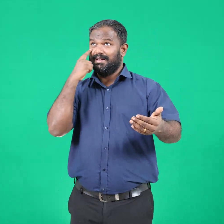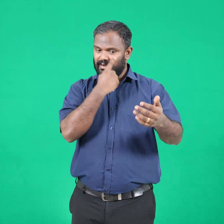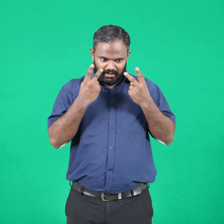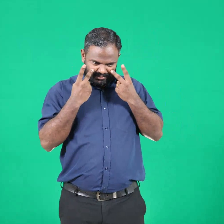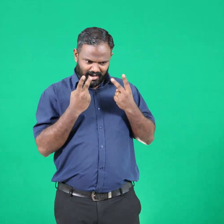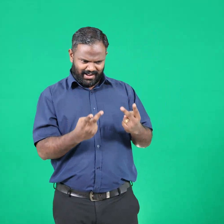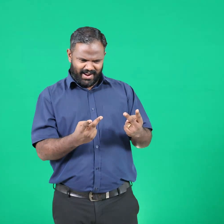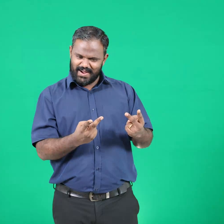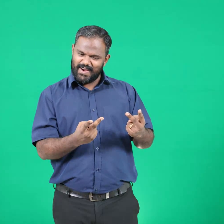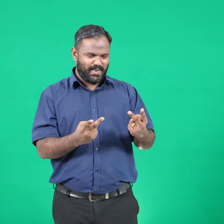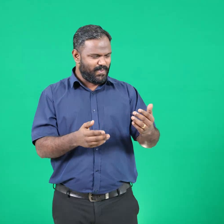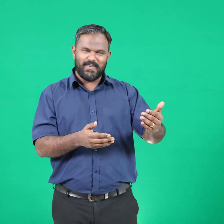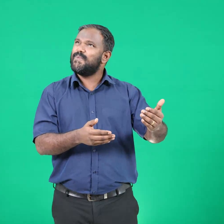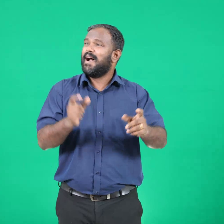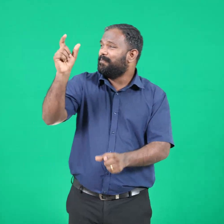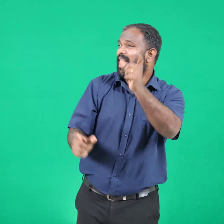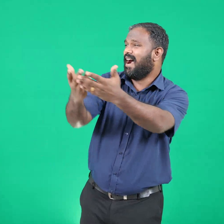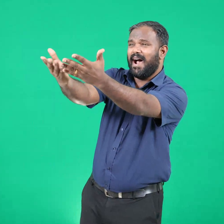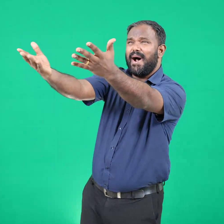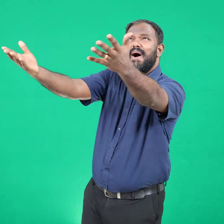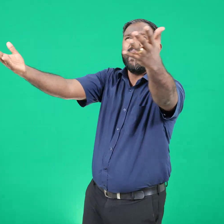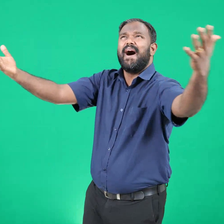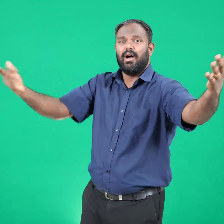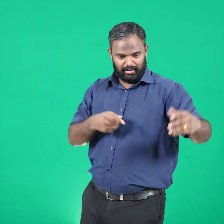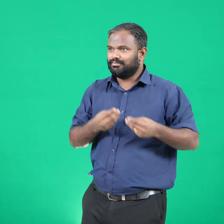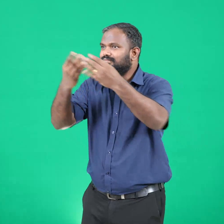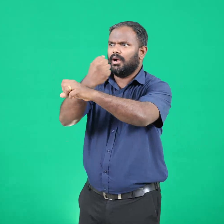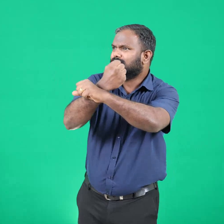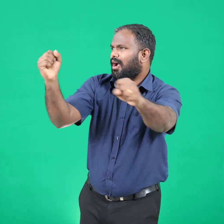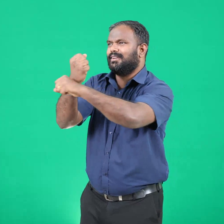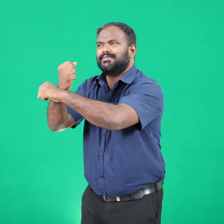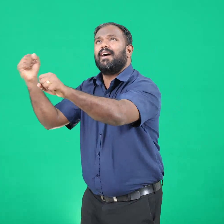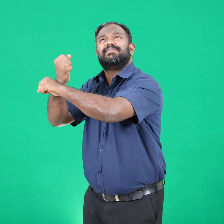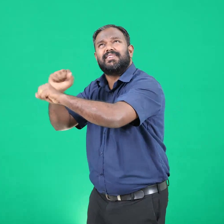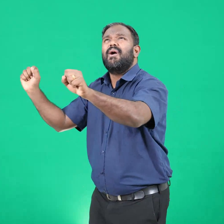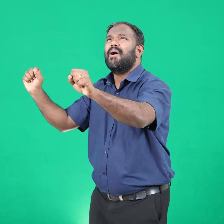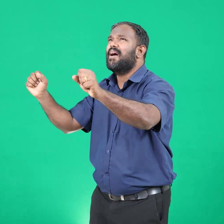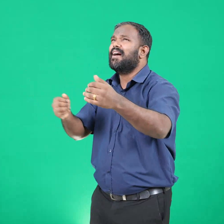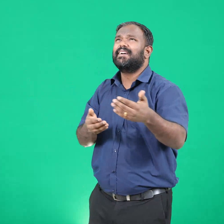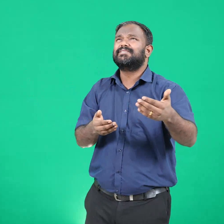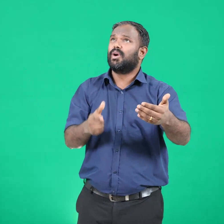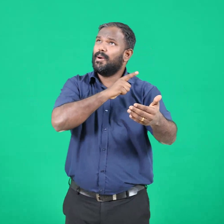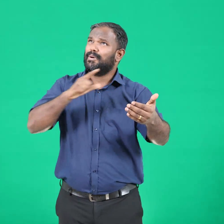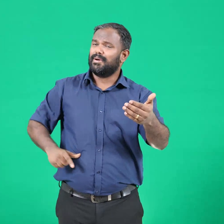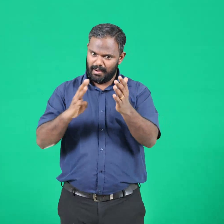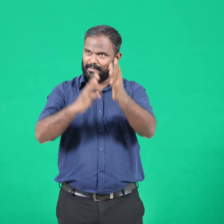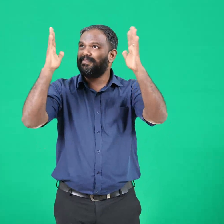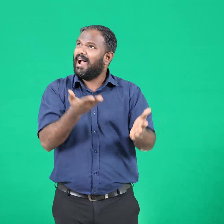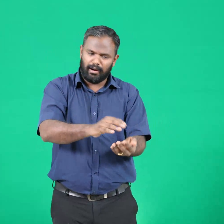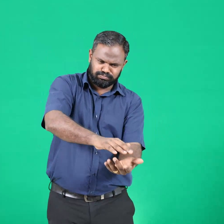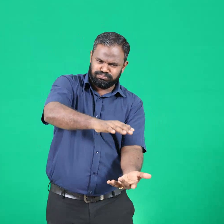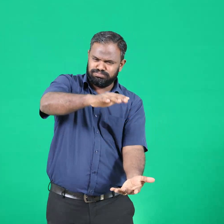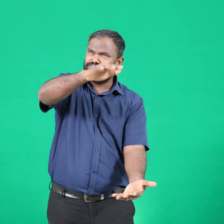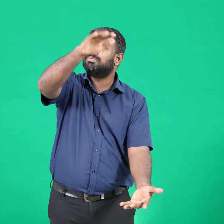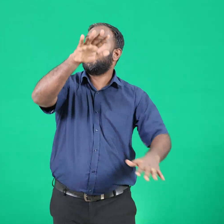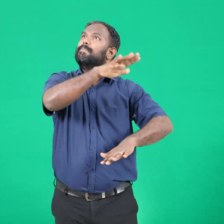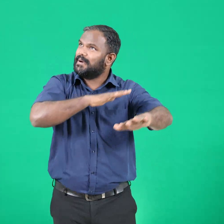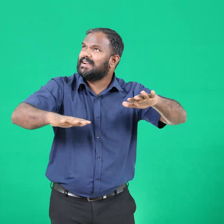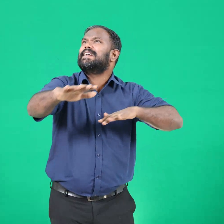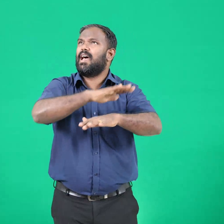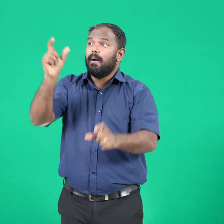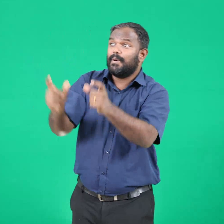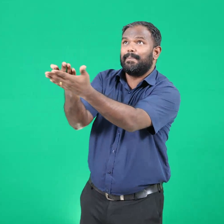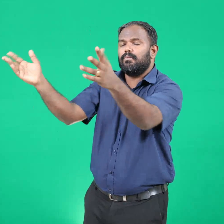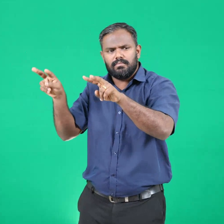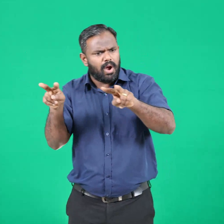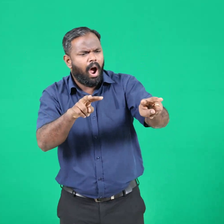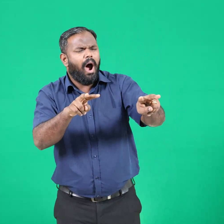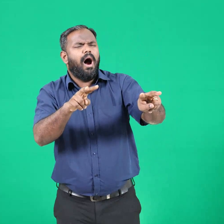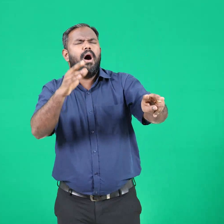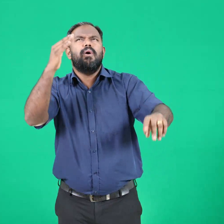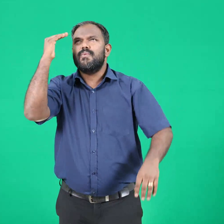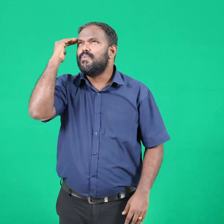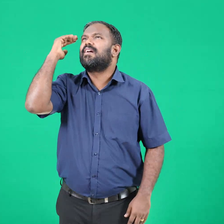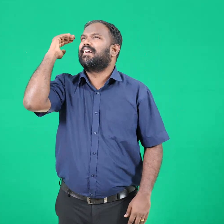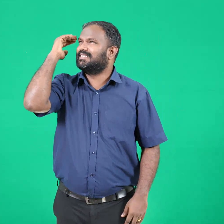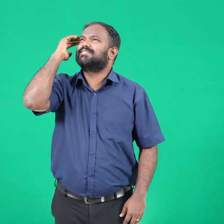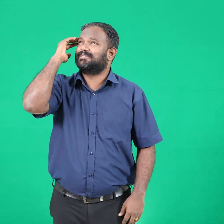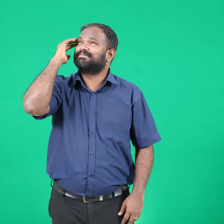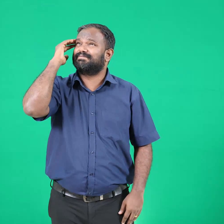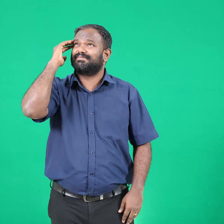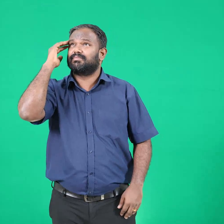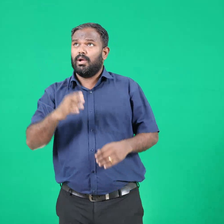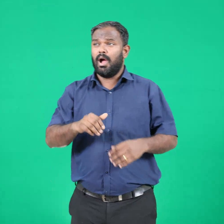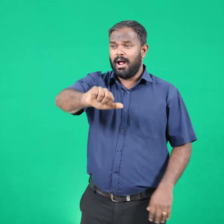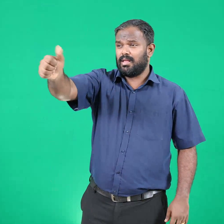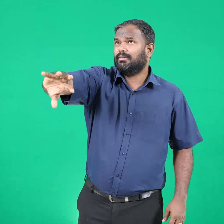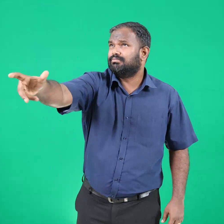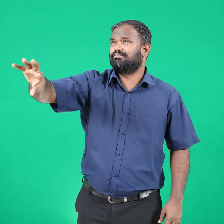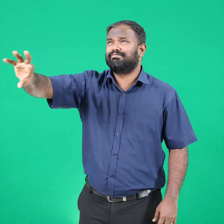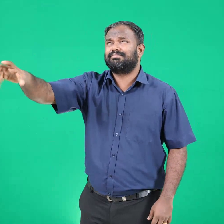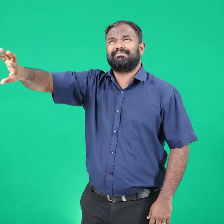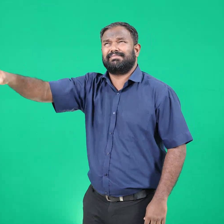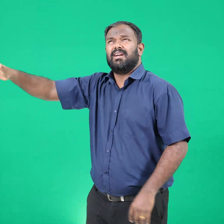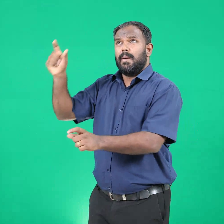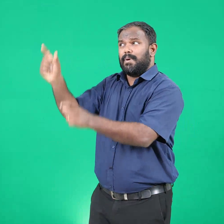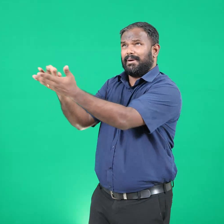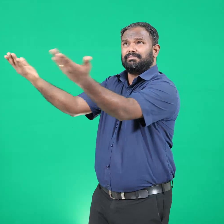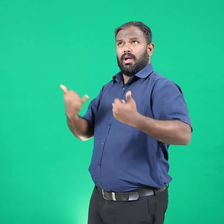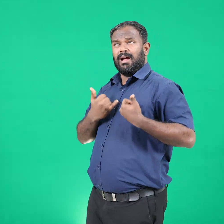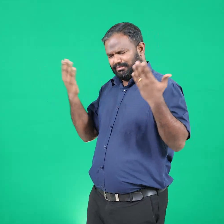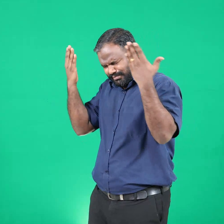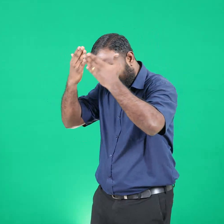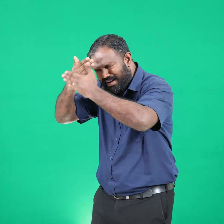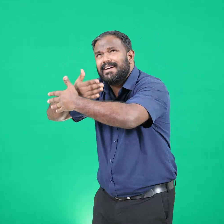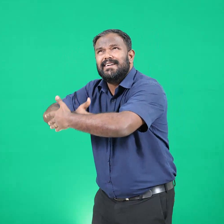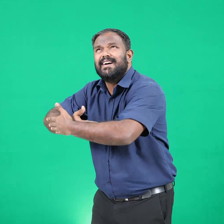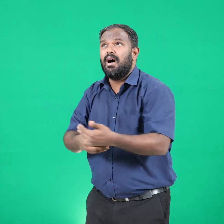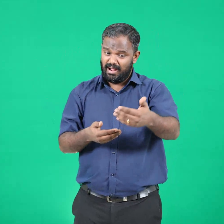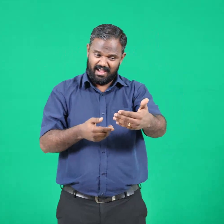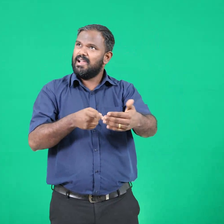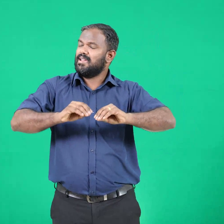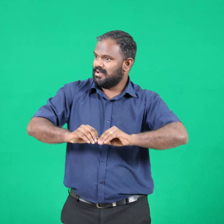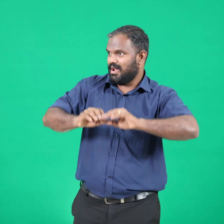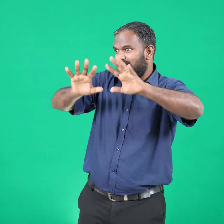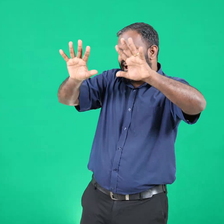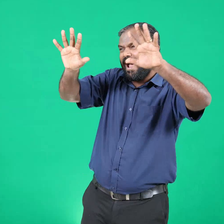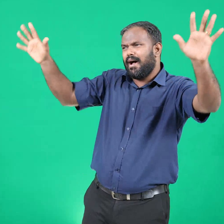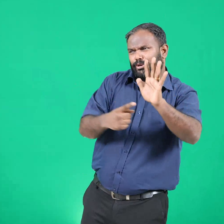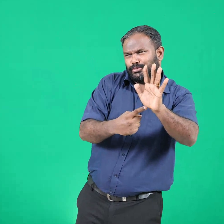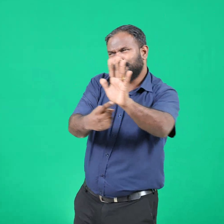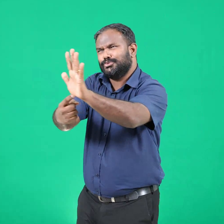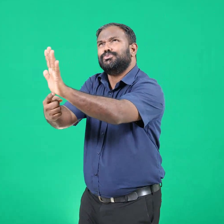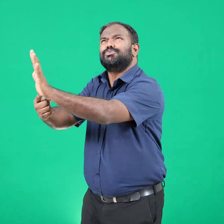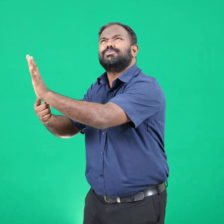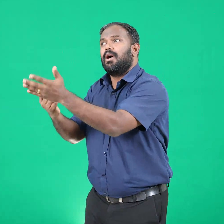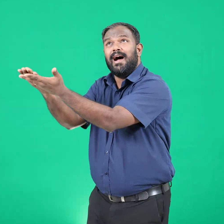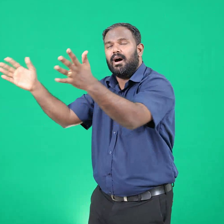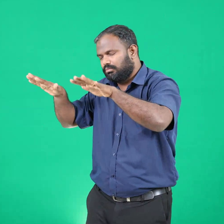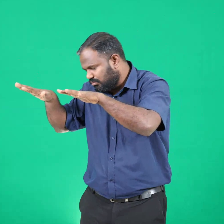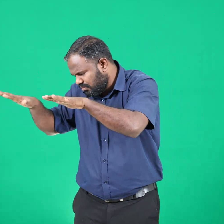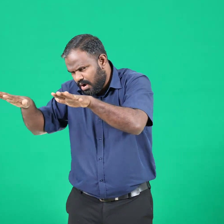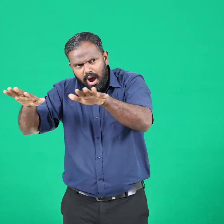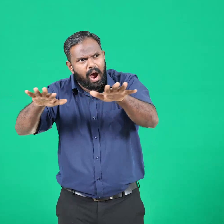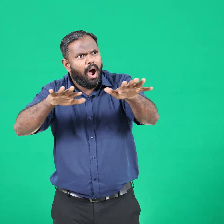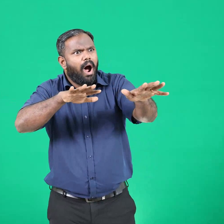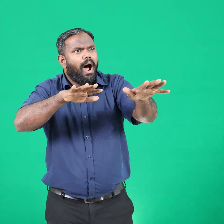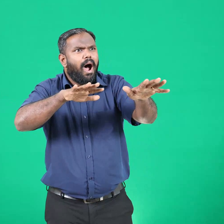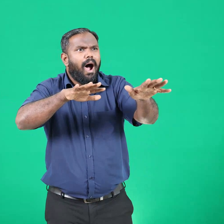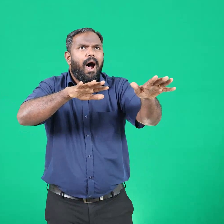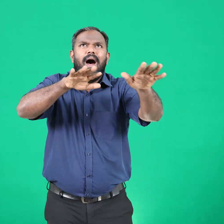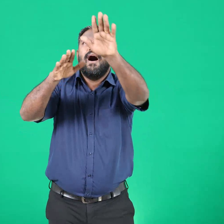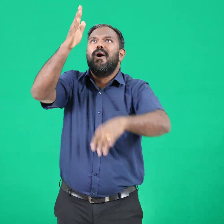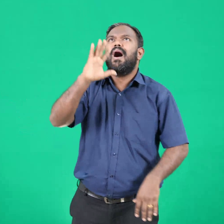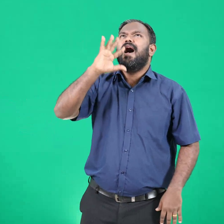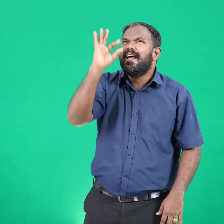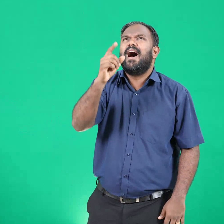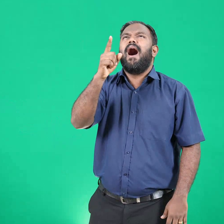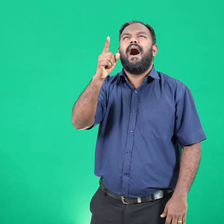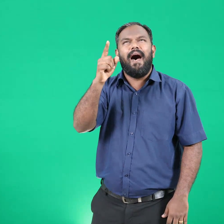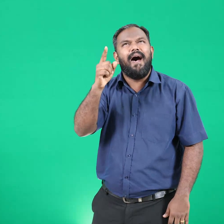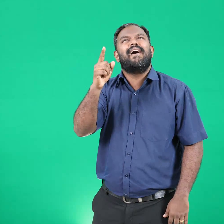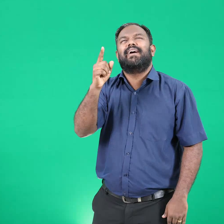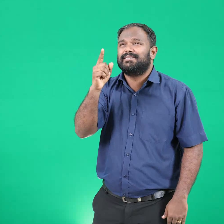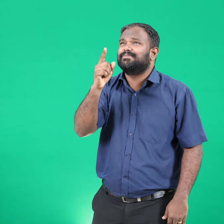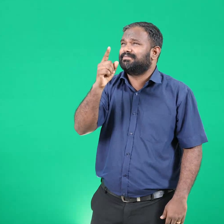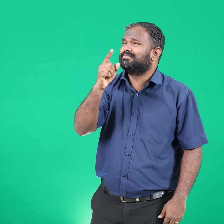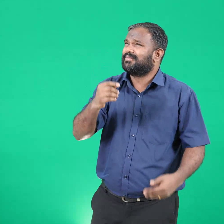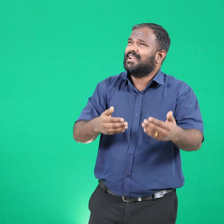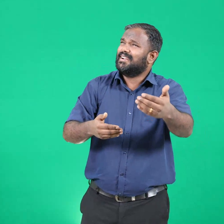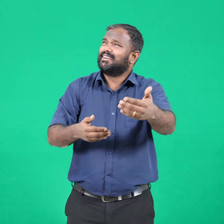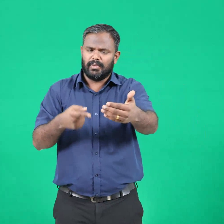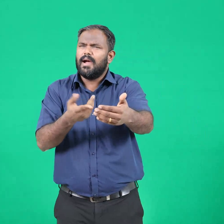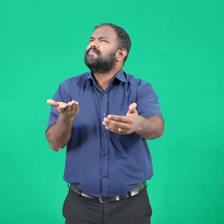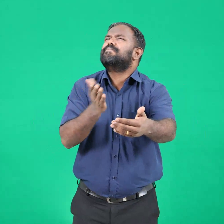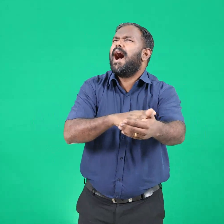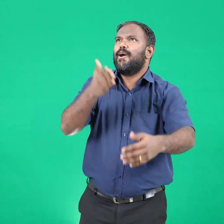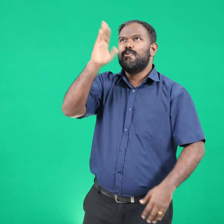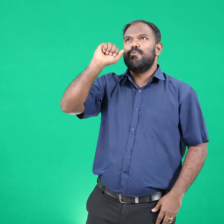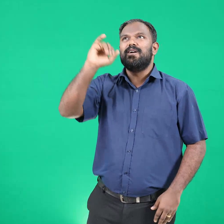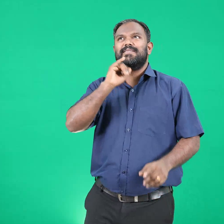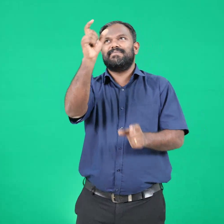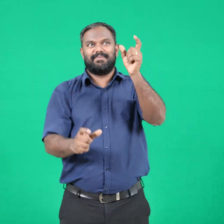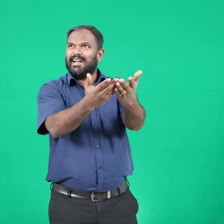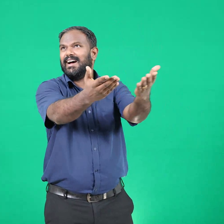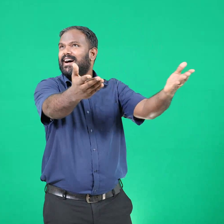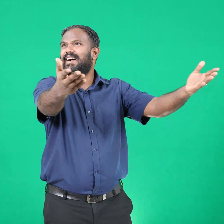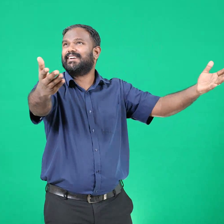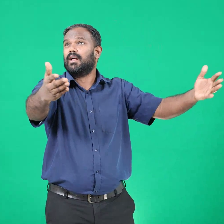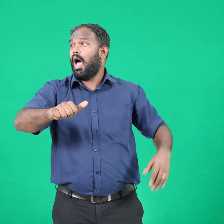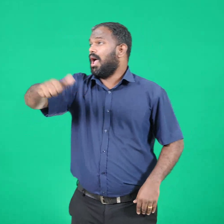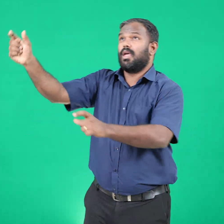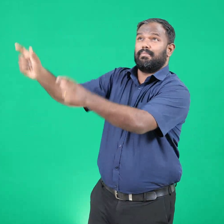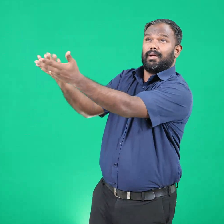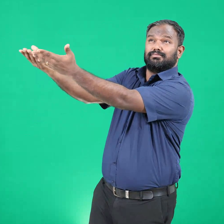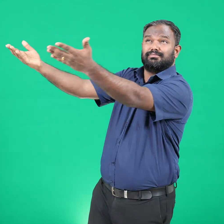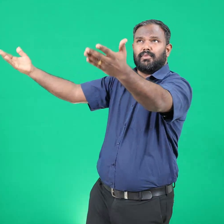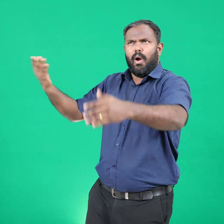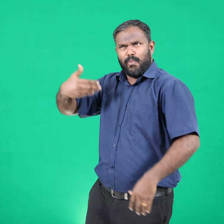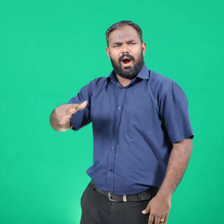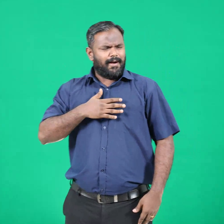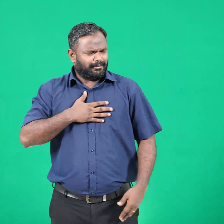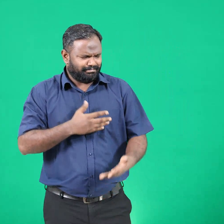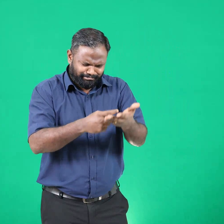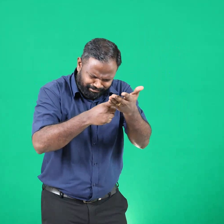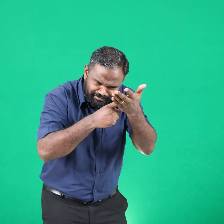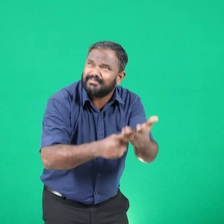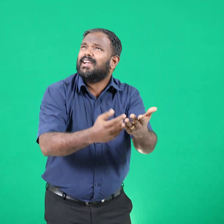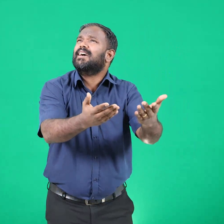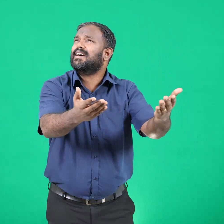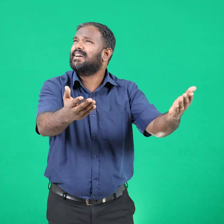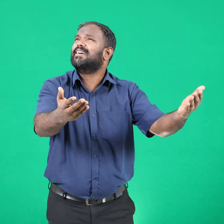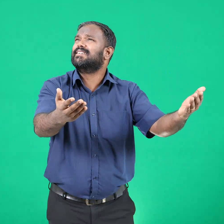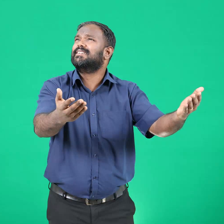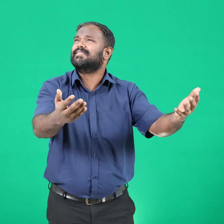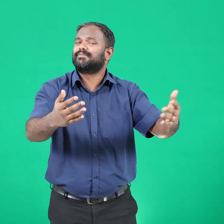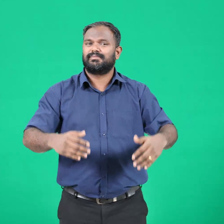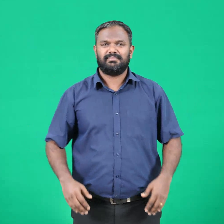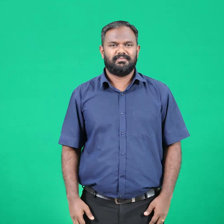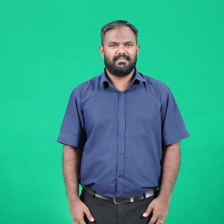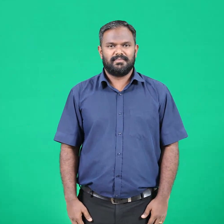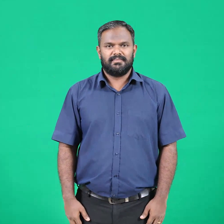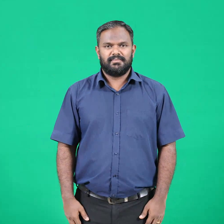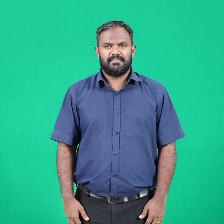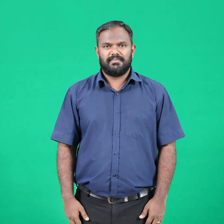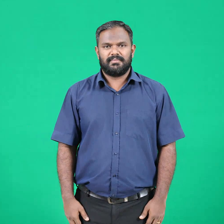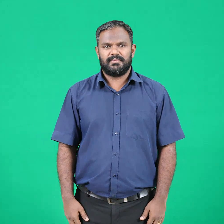For my eyes have seen Your salvation, which You have prepared in the sight of all people, a light for revelation to the Gentiles, and for glory to Your people Israel."